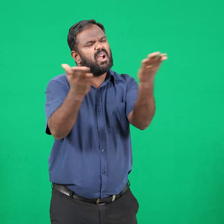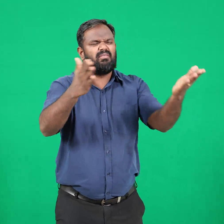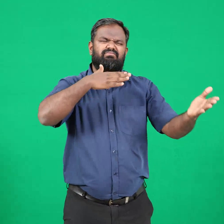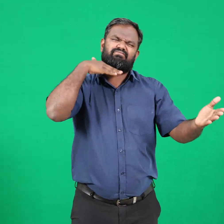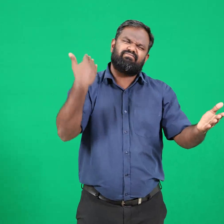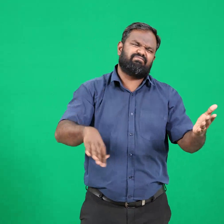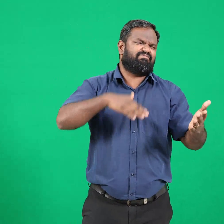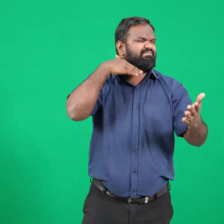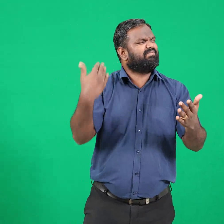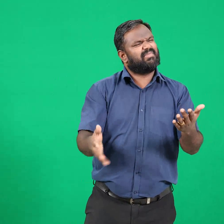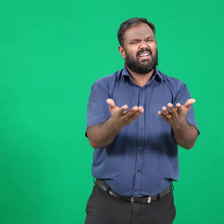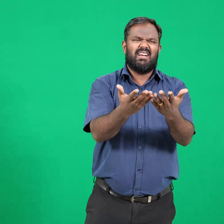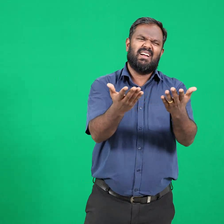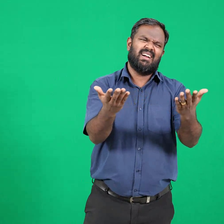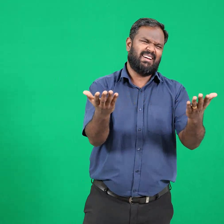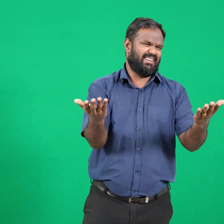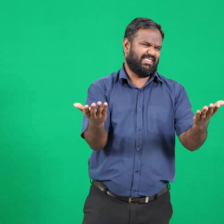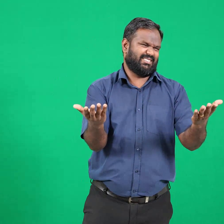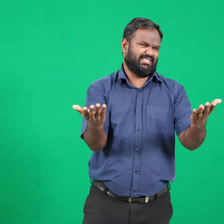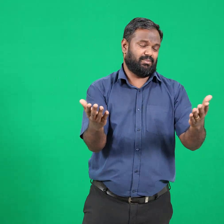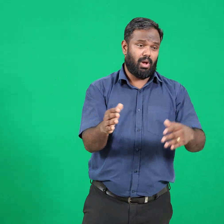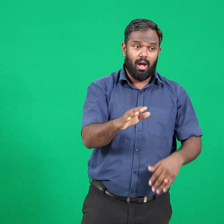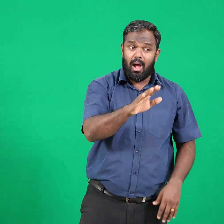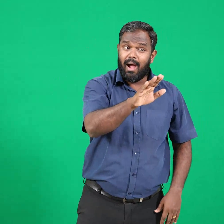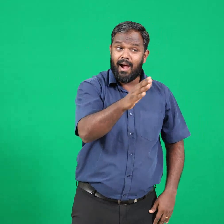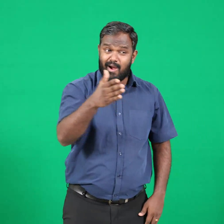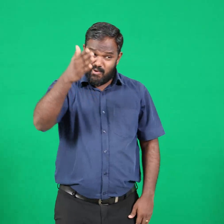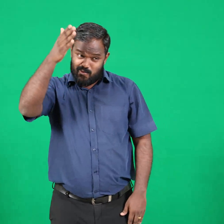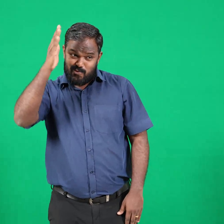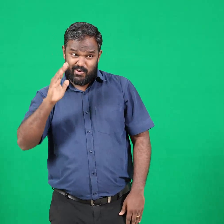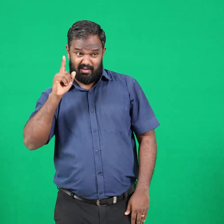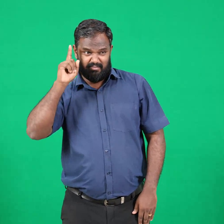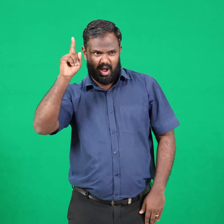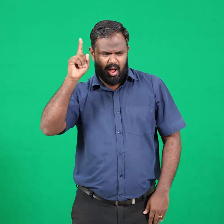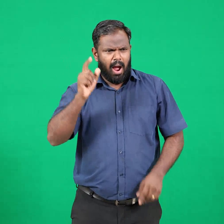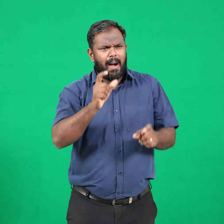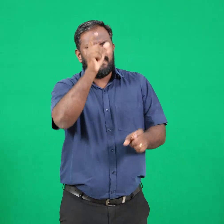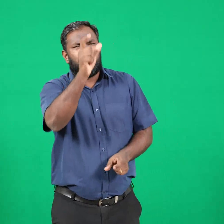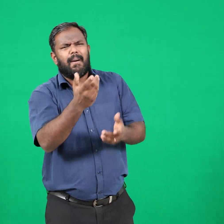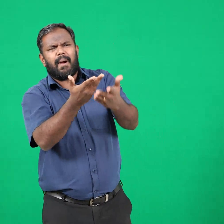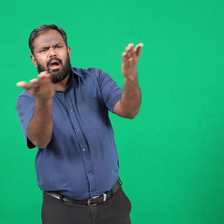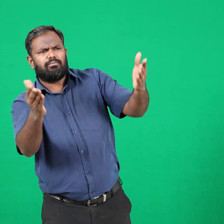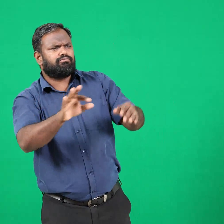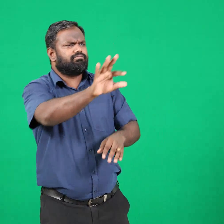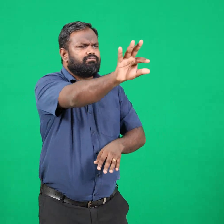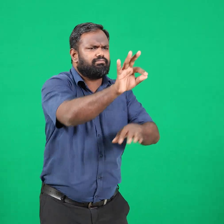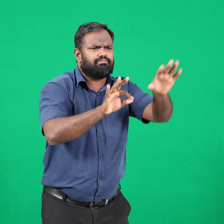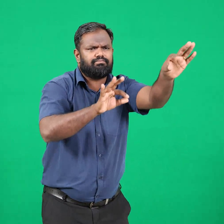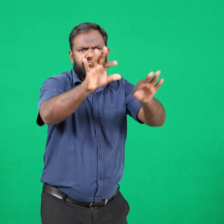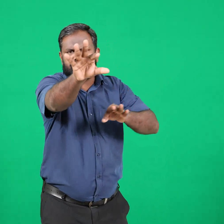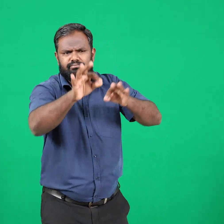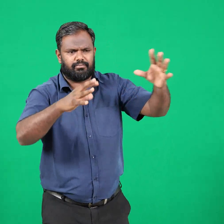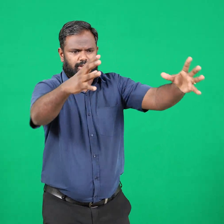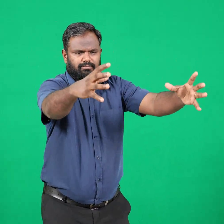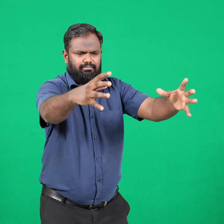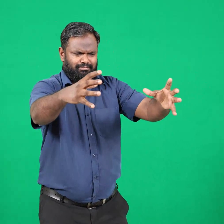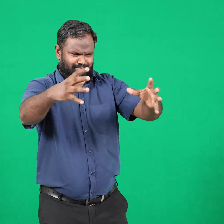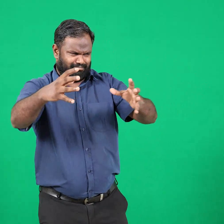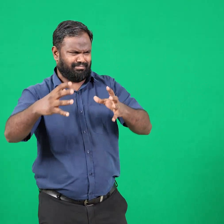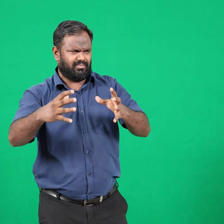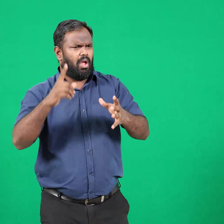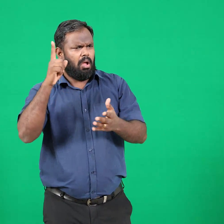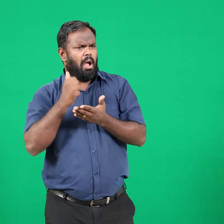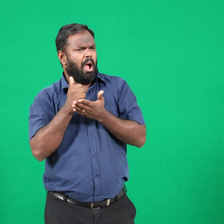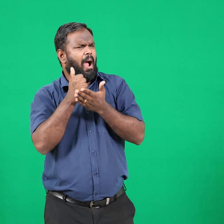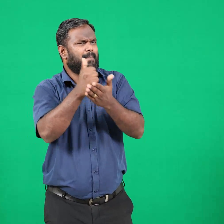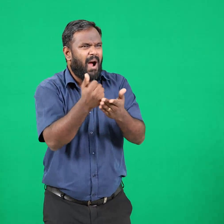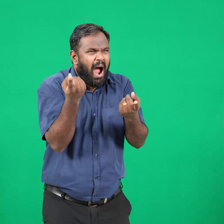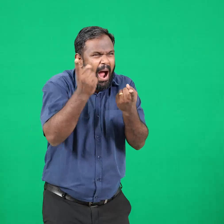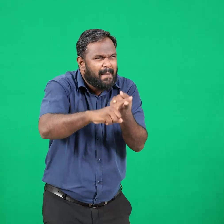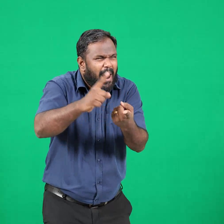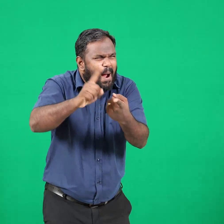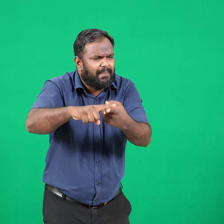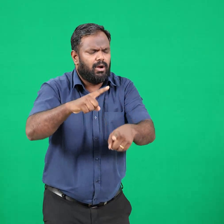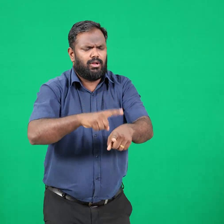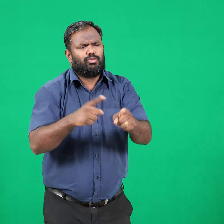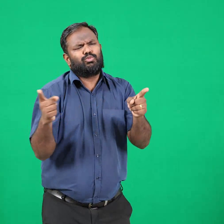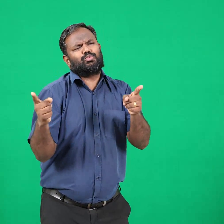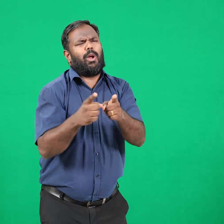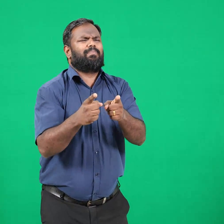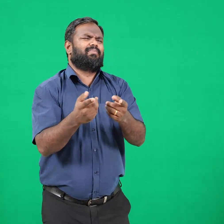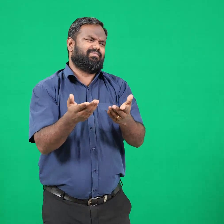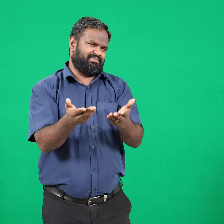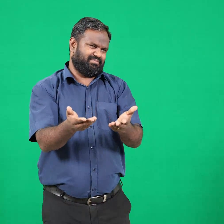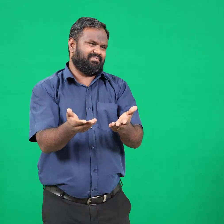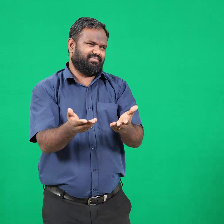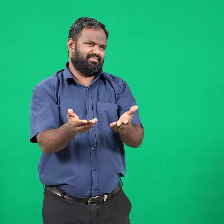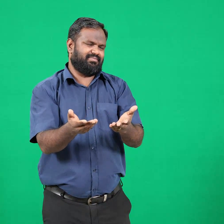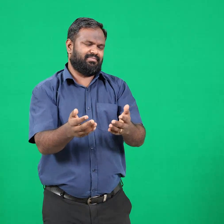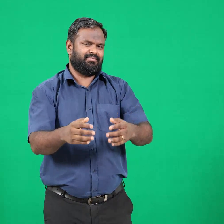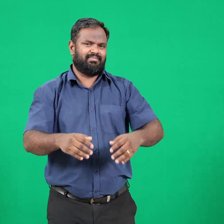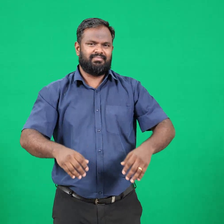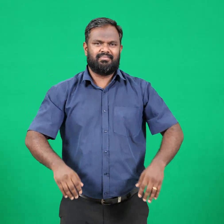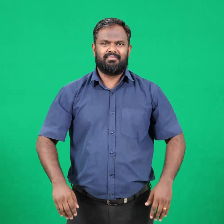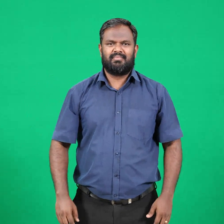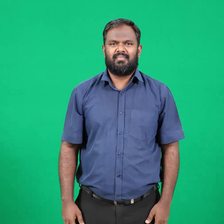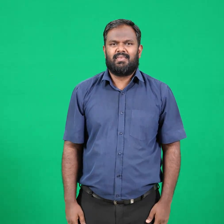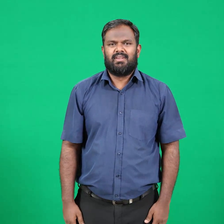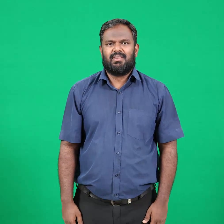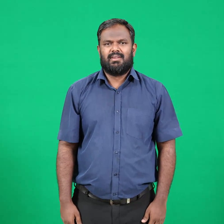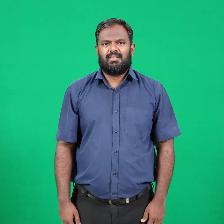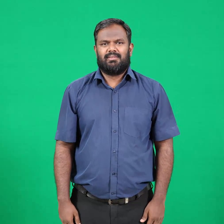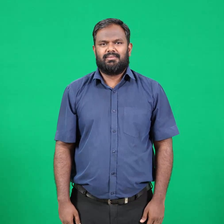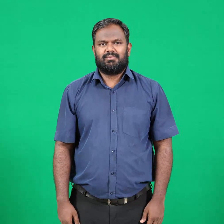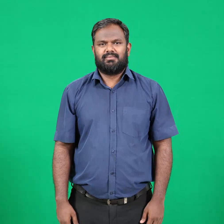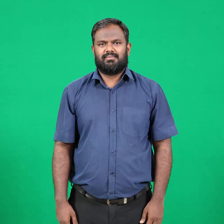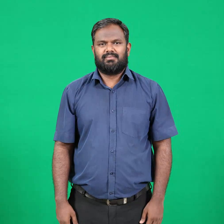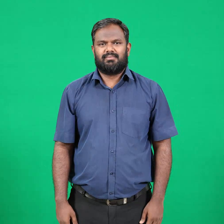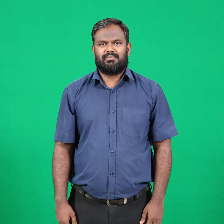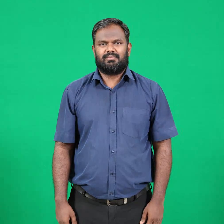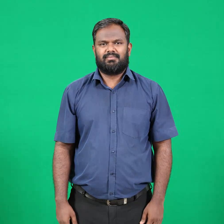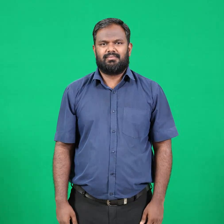But for the sake of the elect, those days will be cut short.